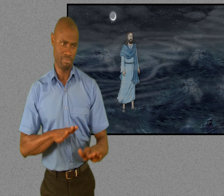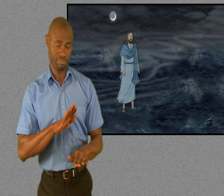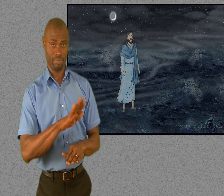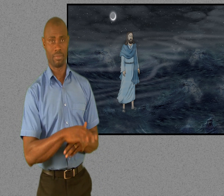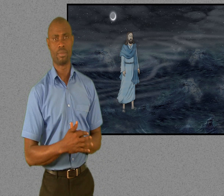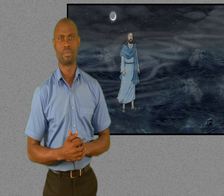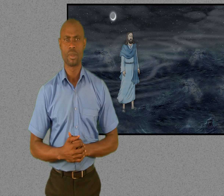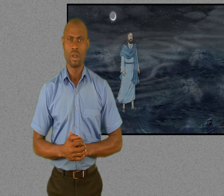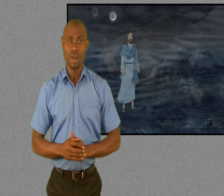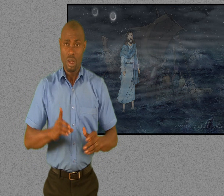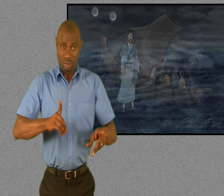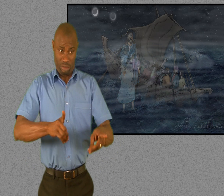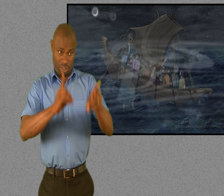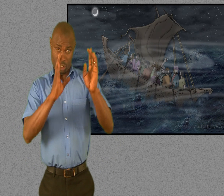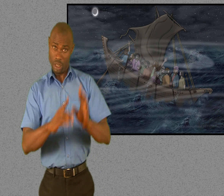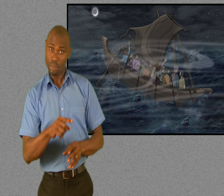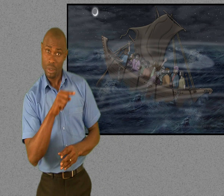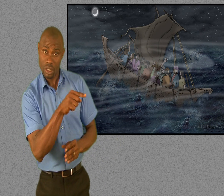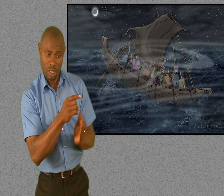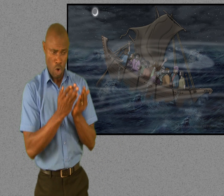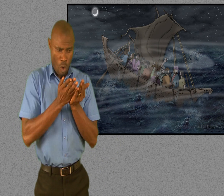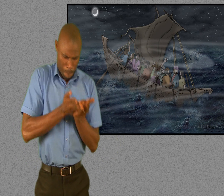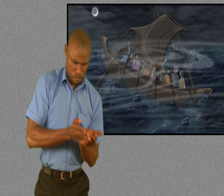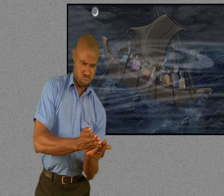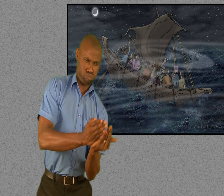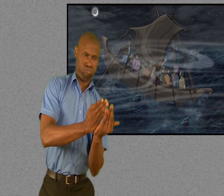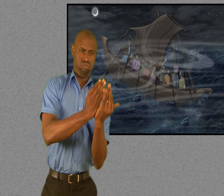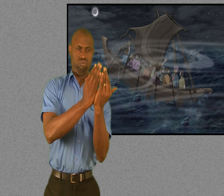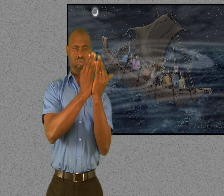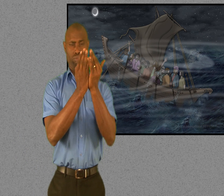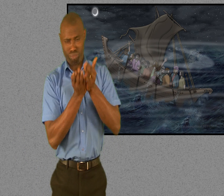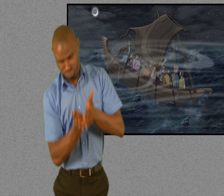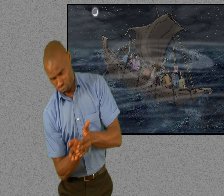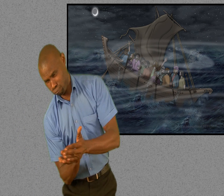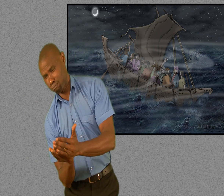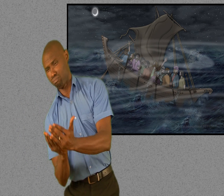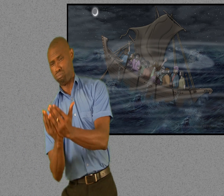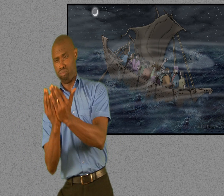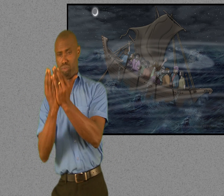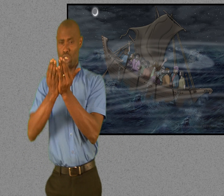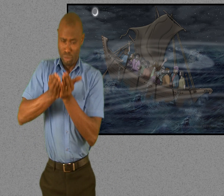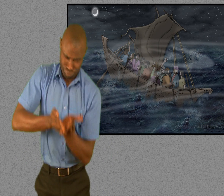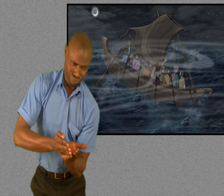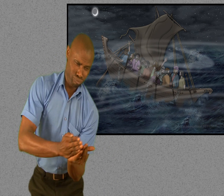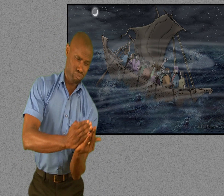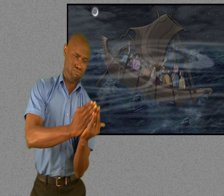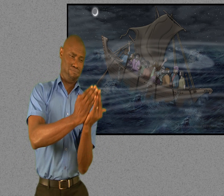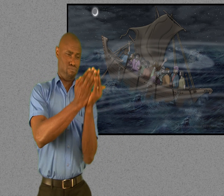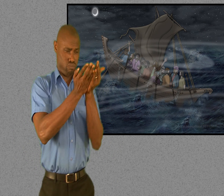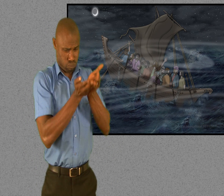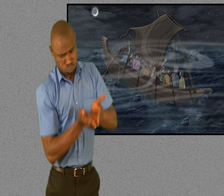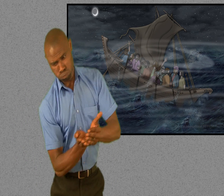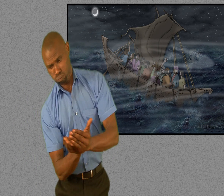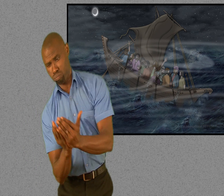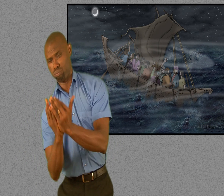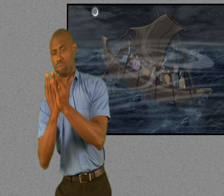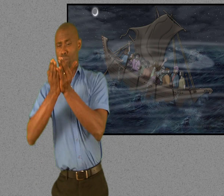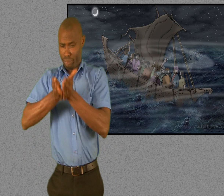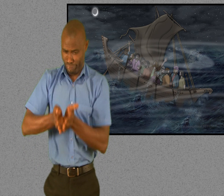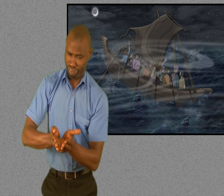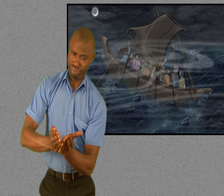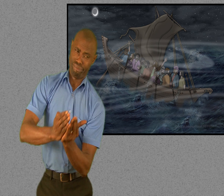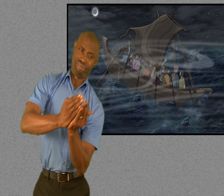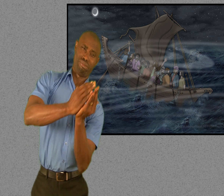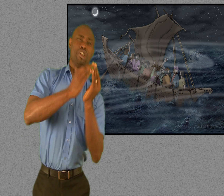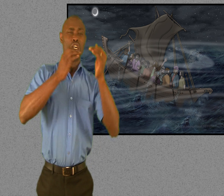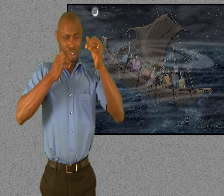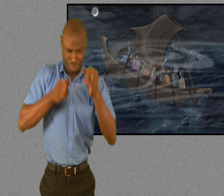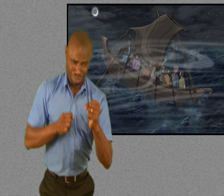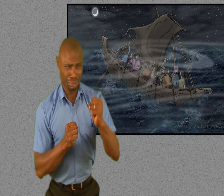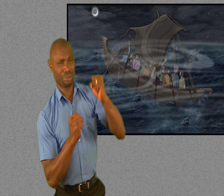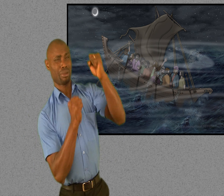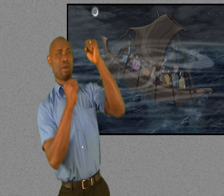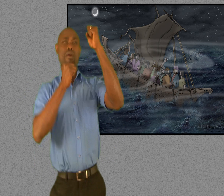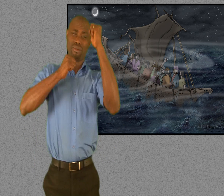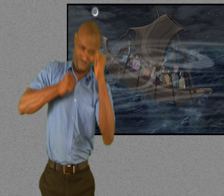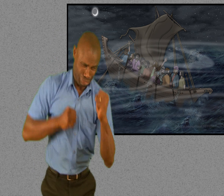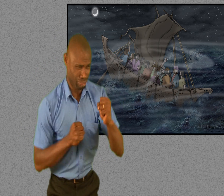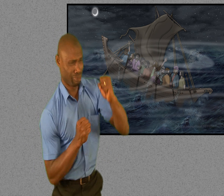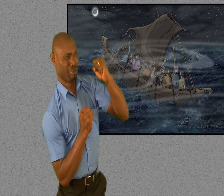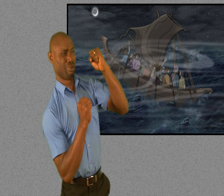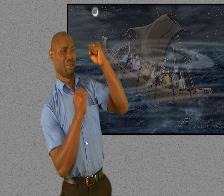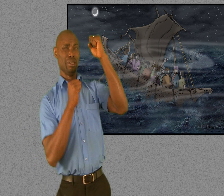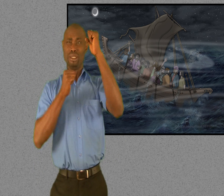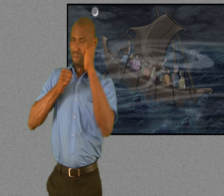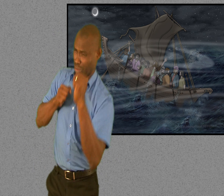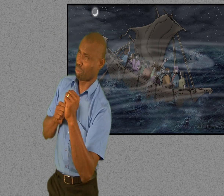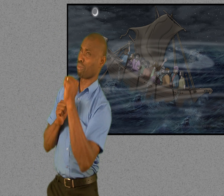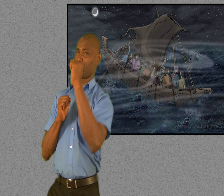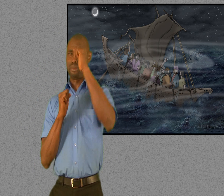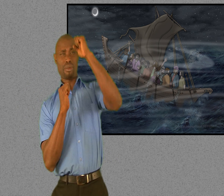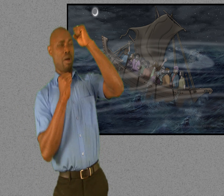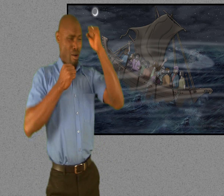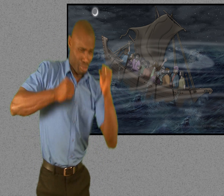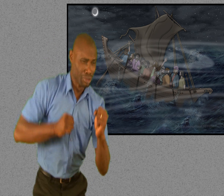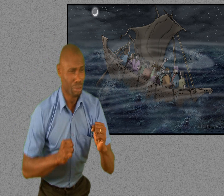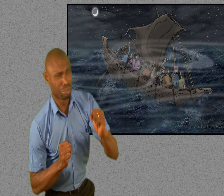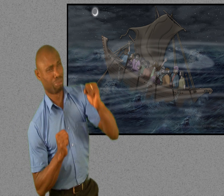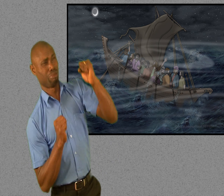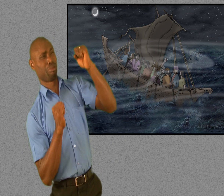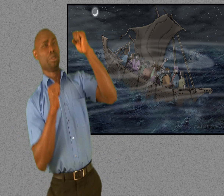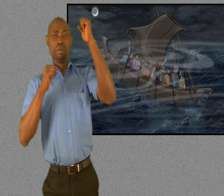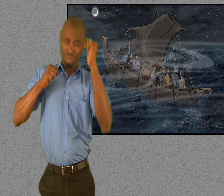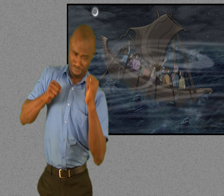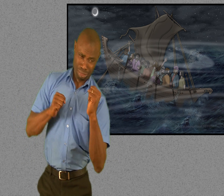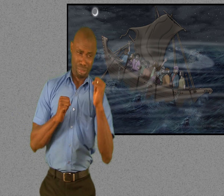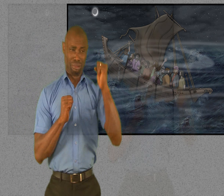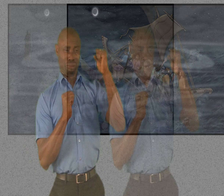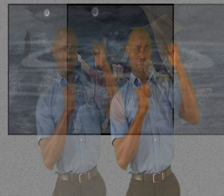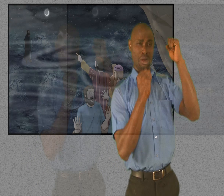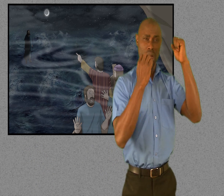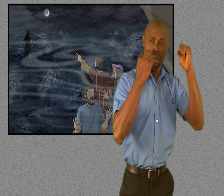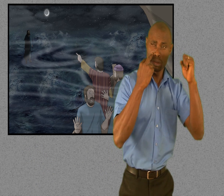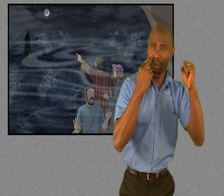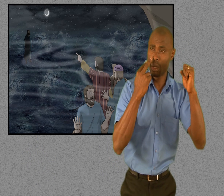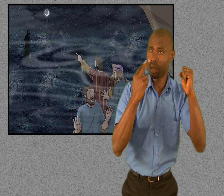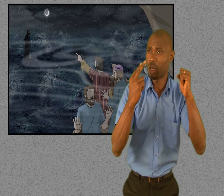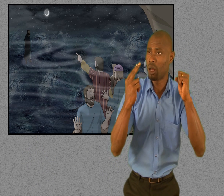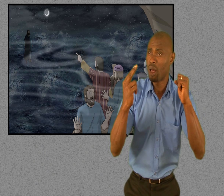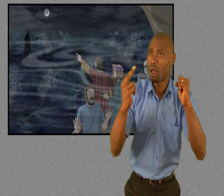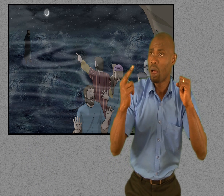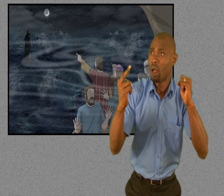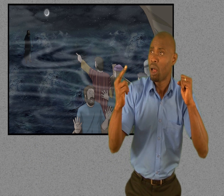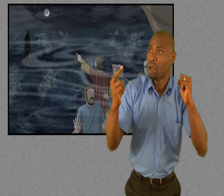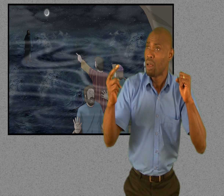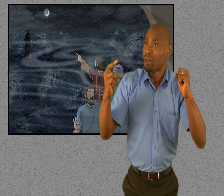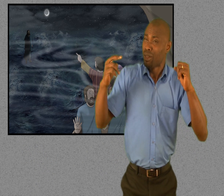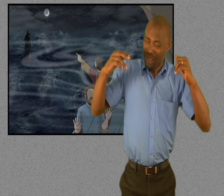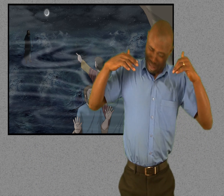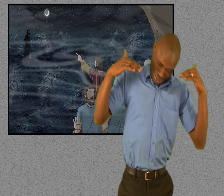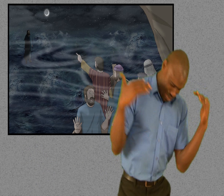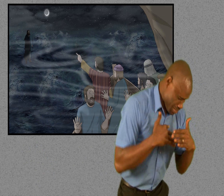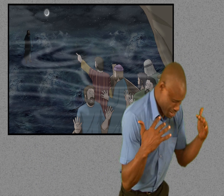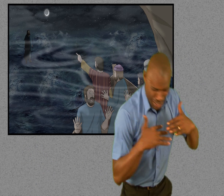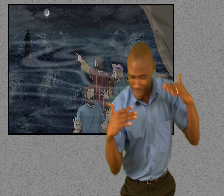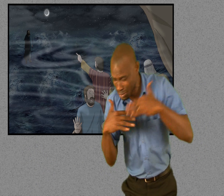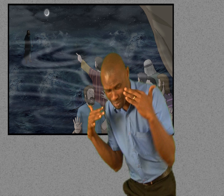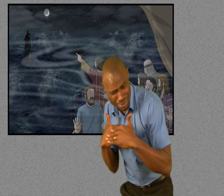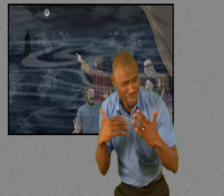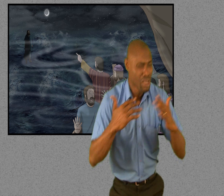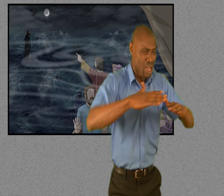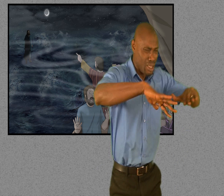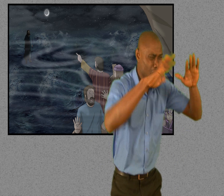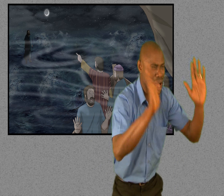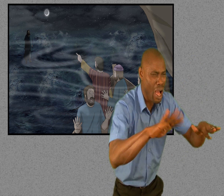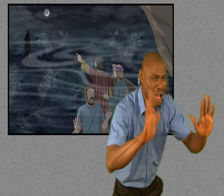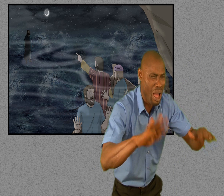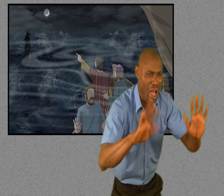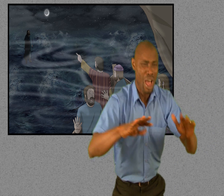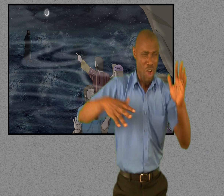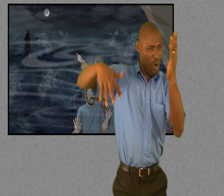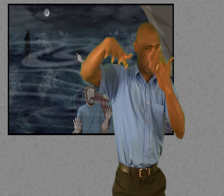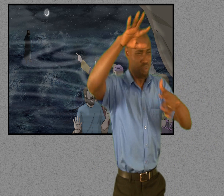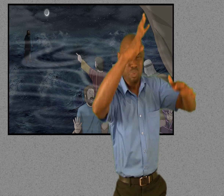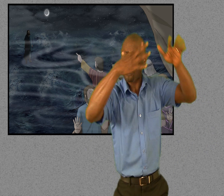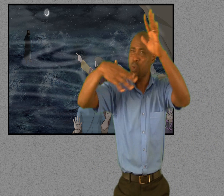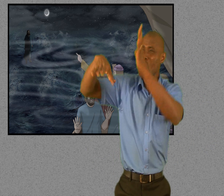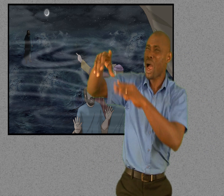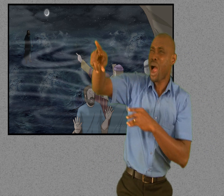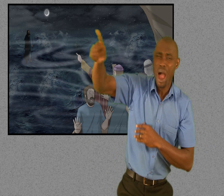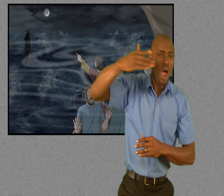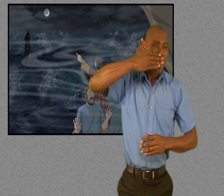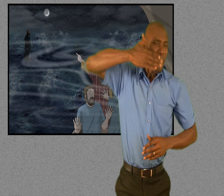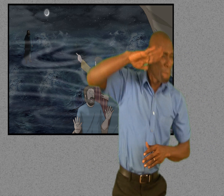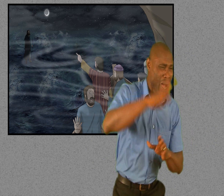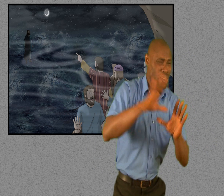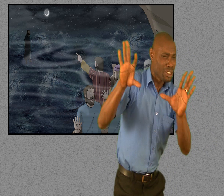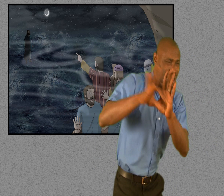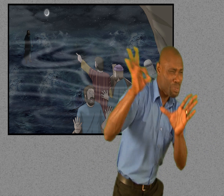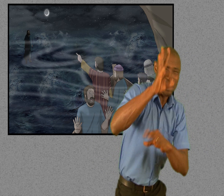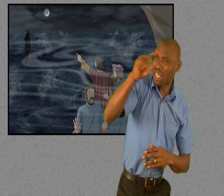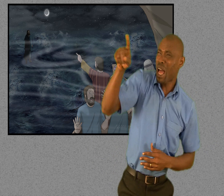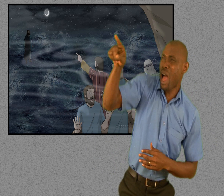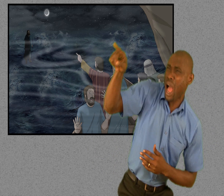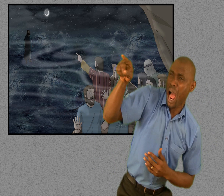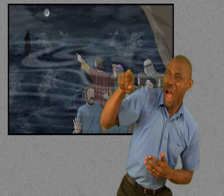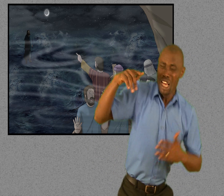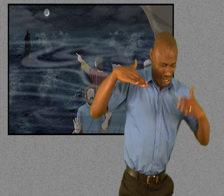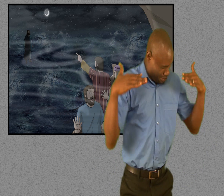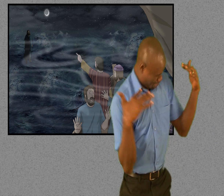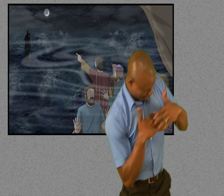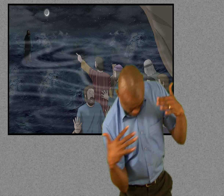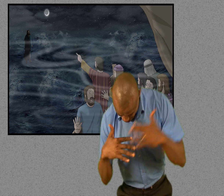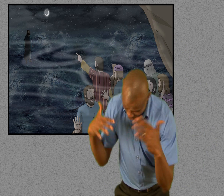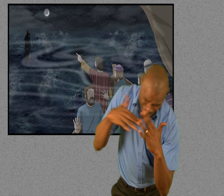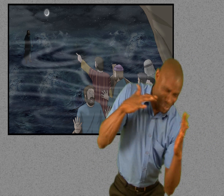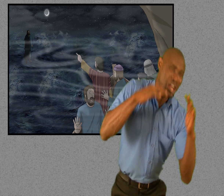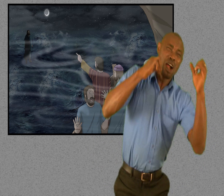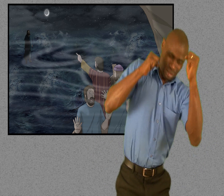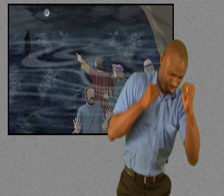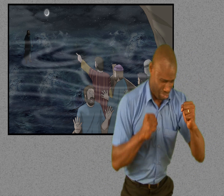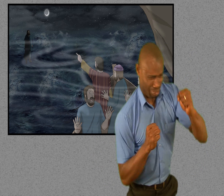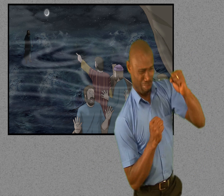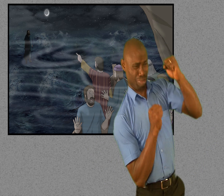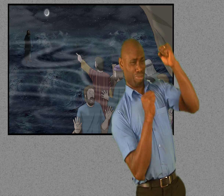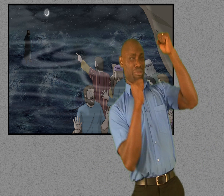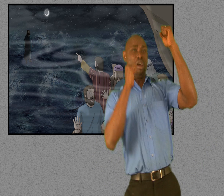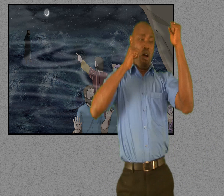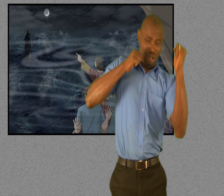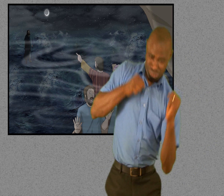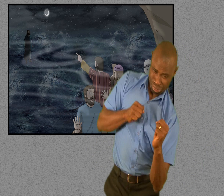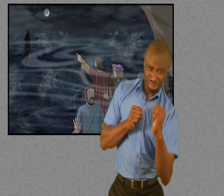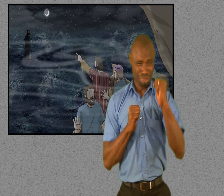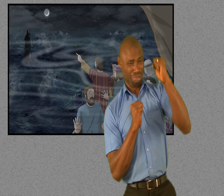When the disciples saw Him walking on the sea, they were terrified.